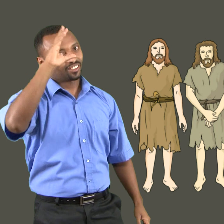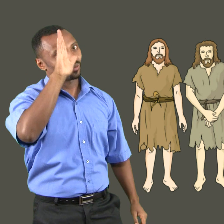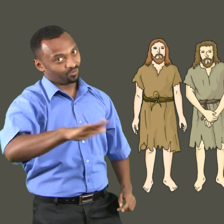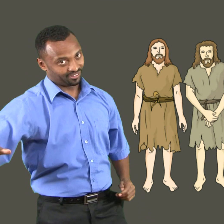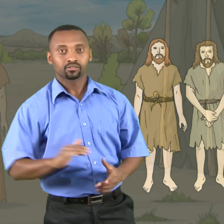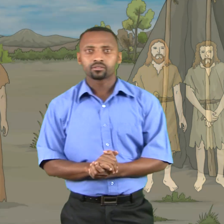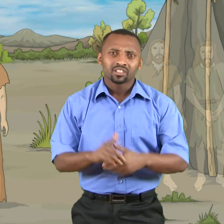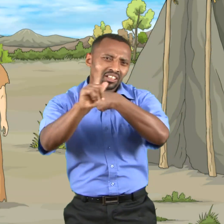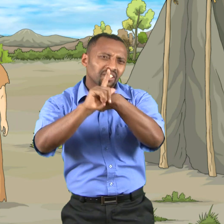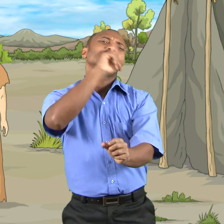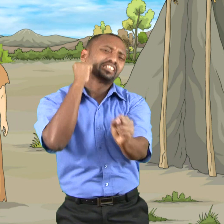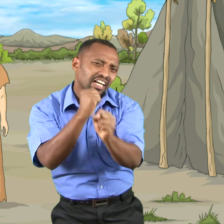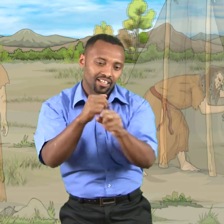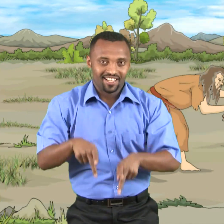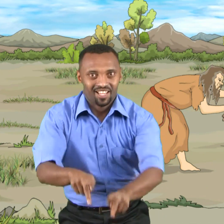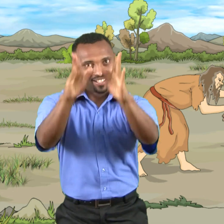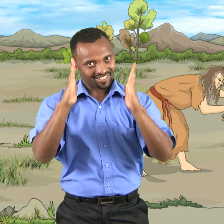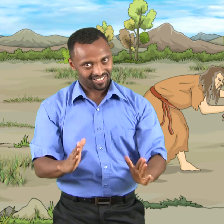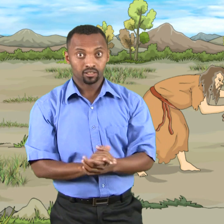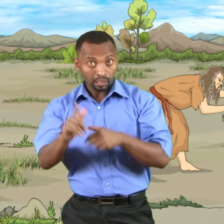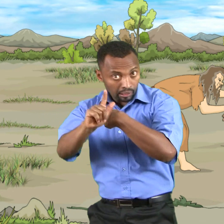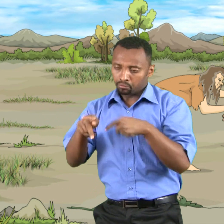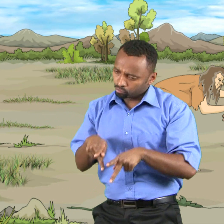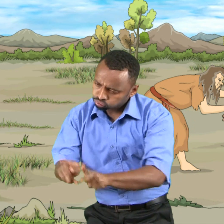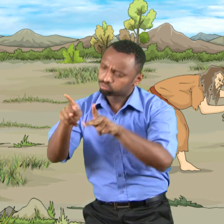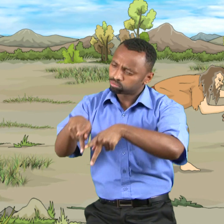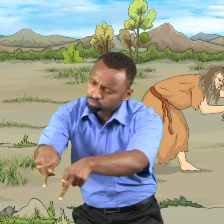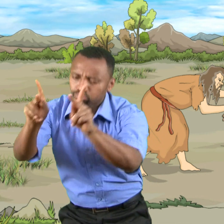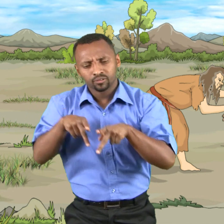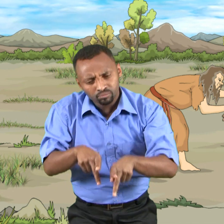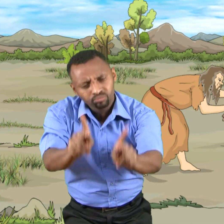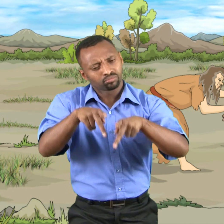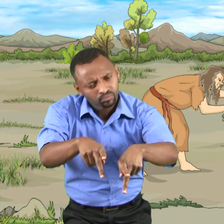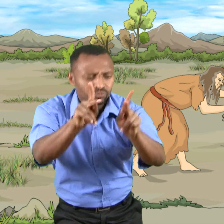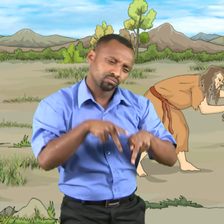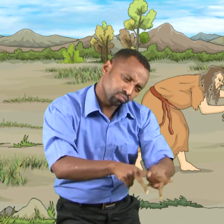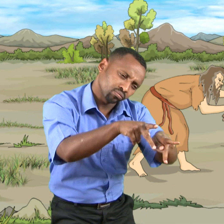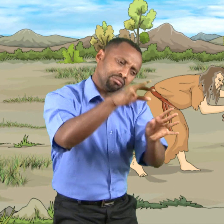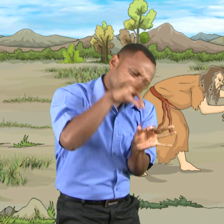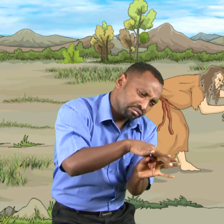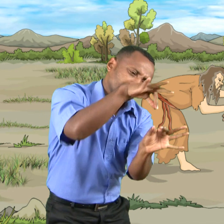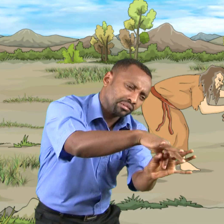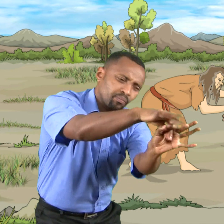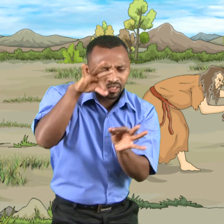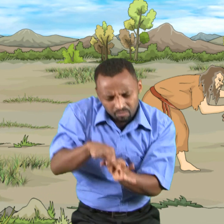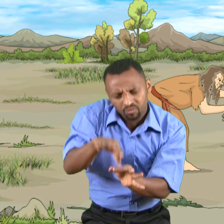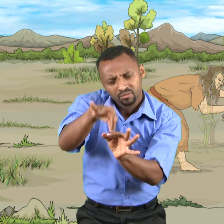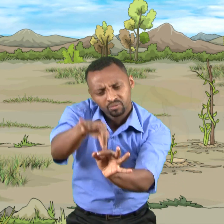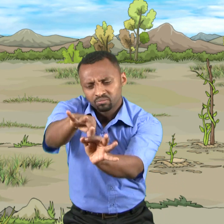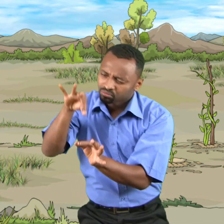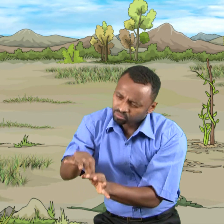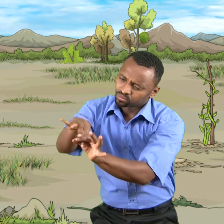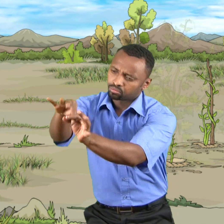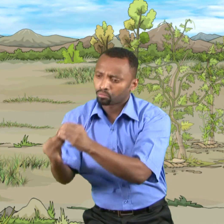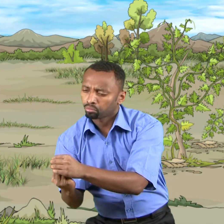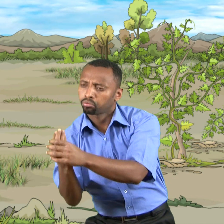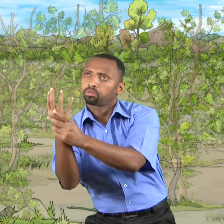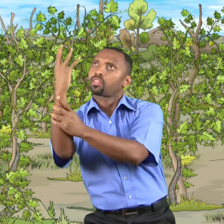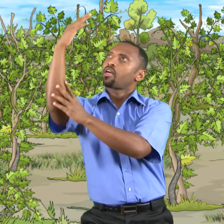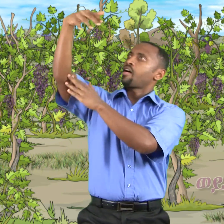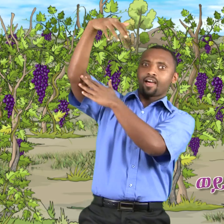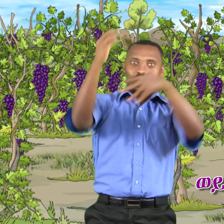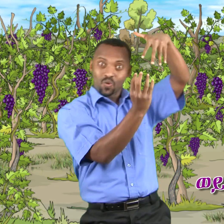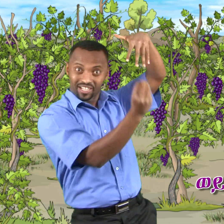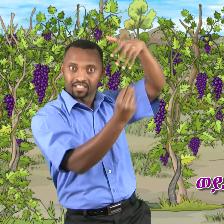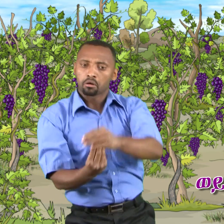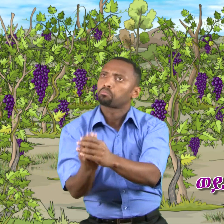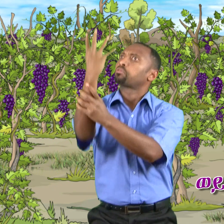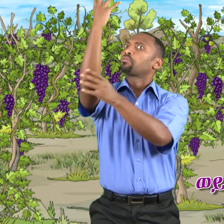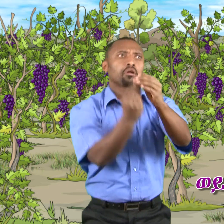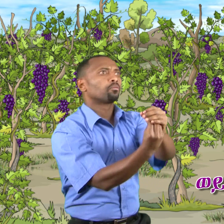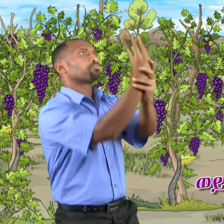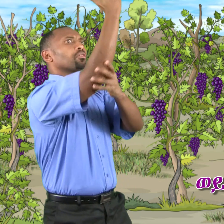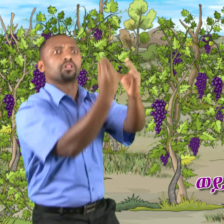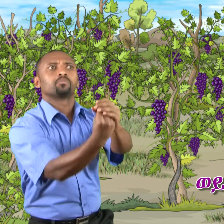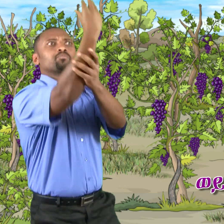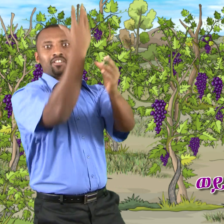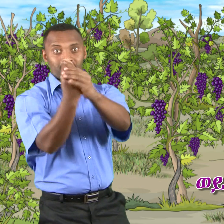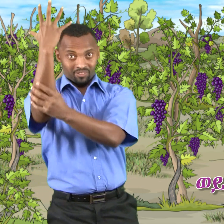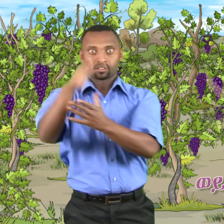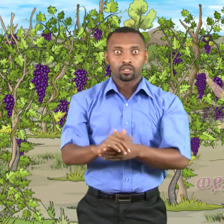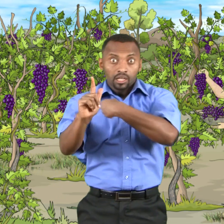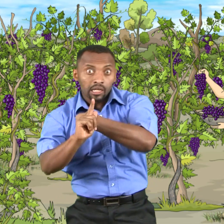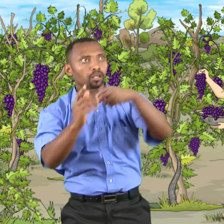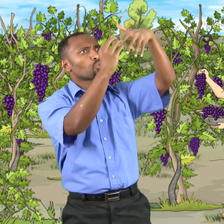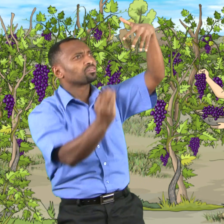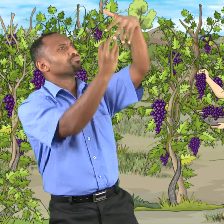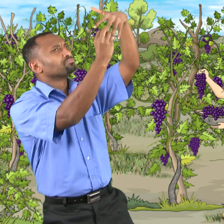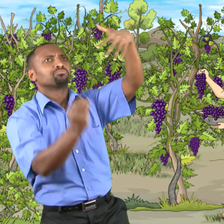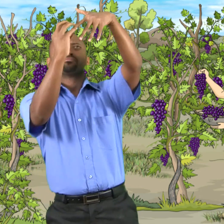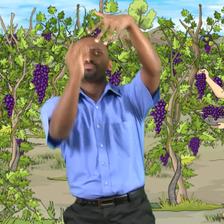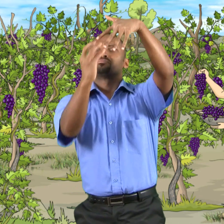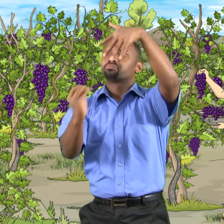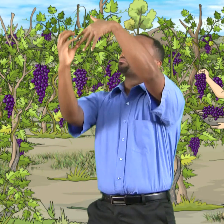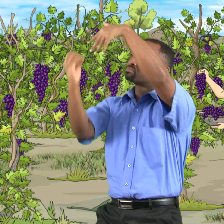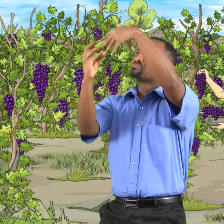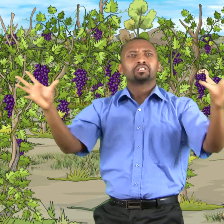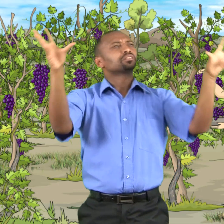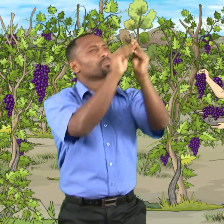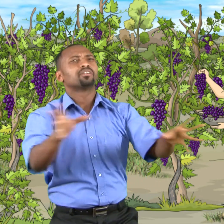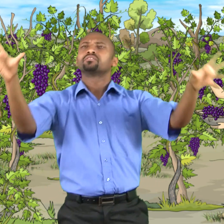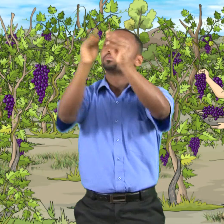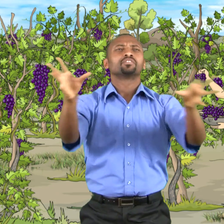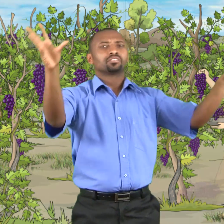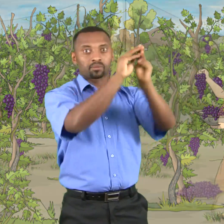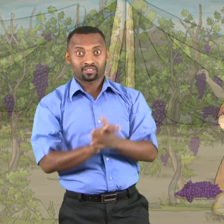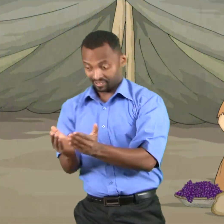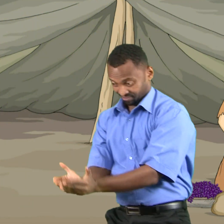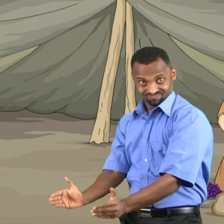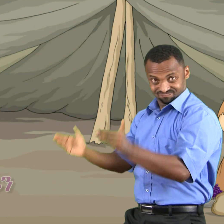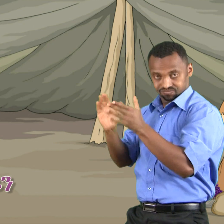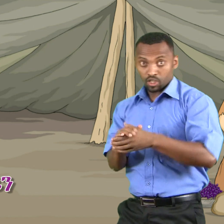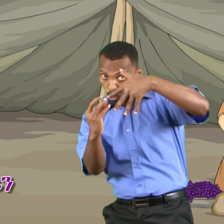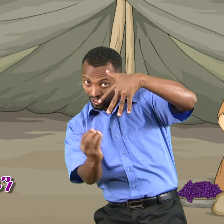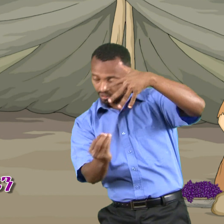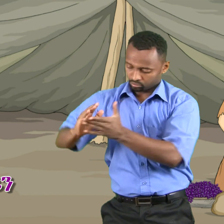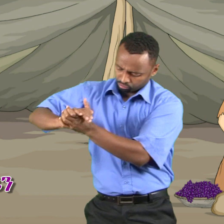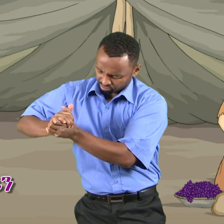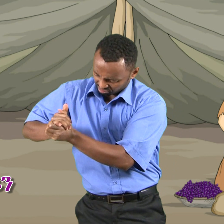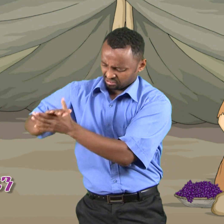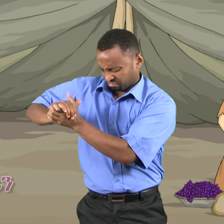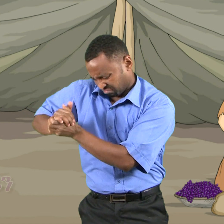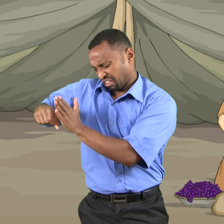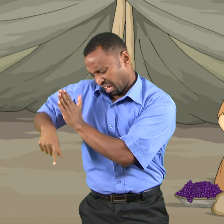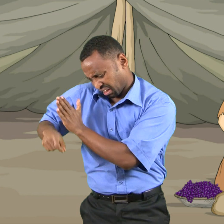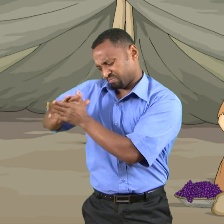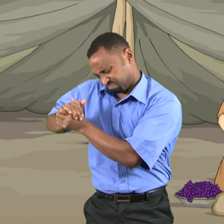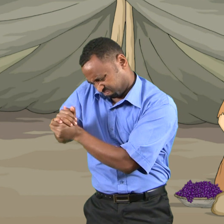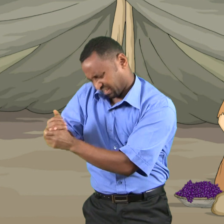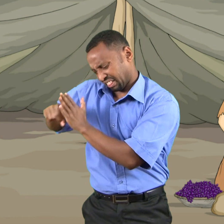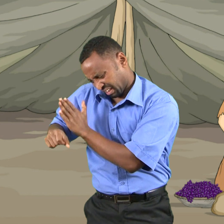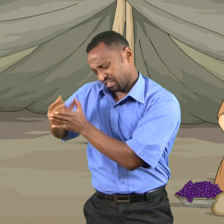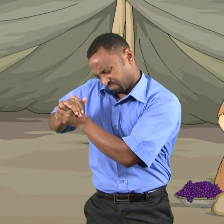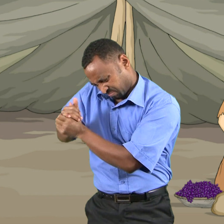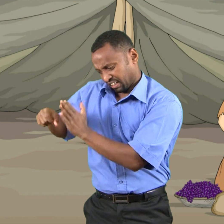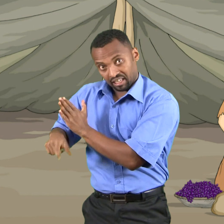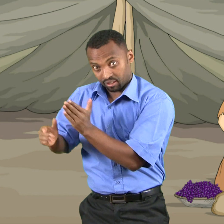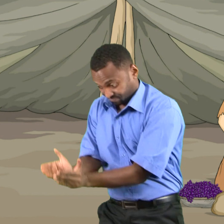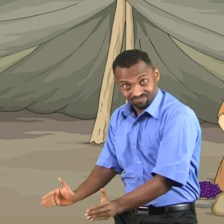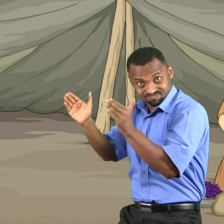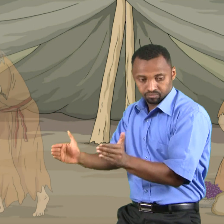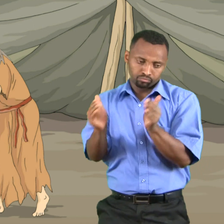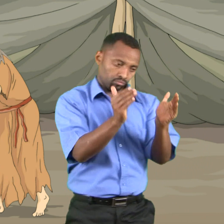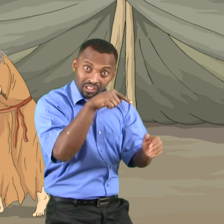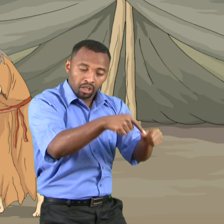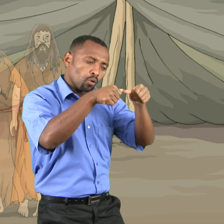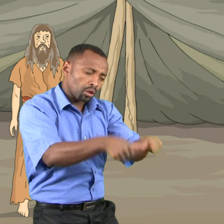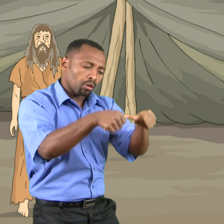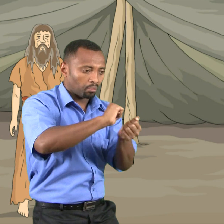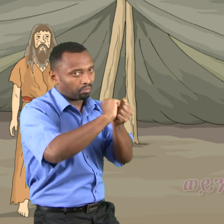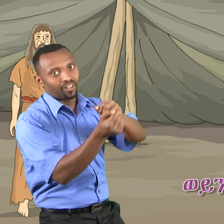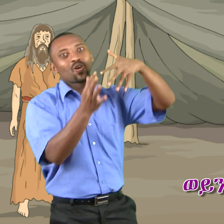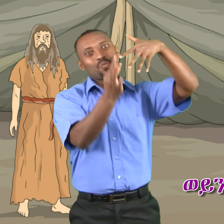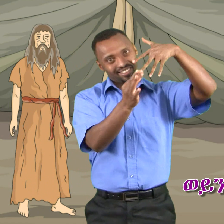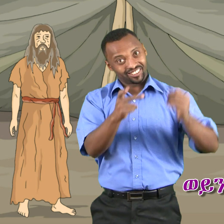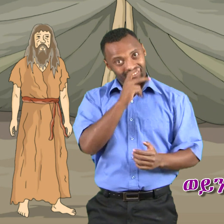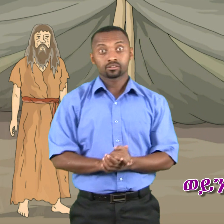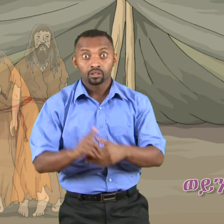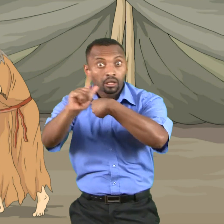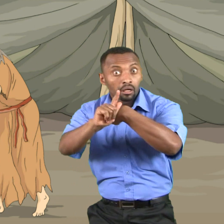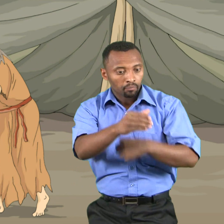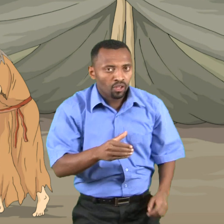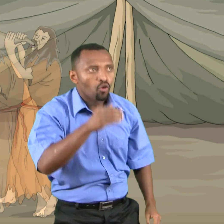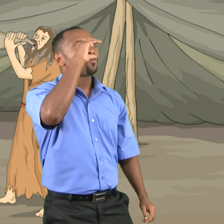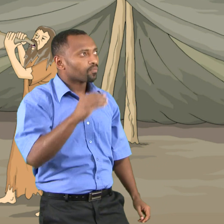Now Noah, a man of the soil, proceeded to plant a vineyard.